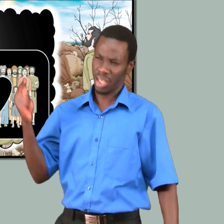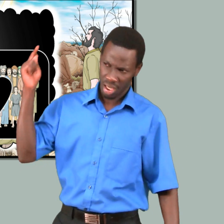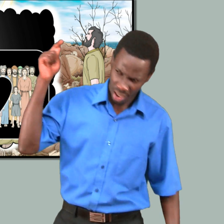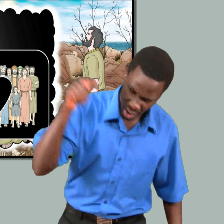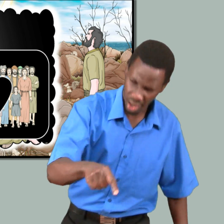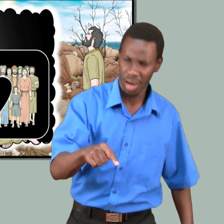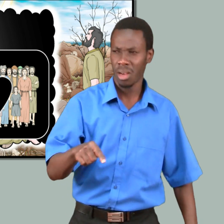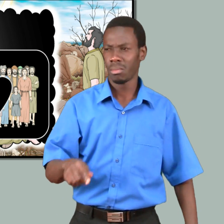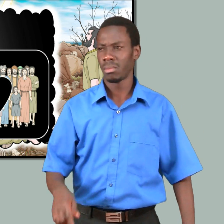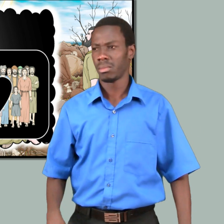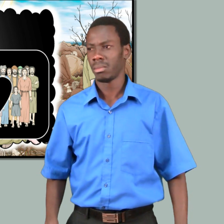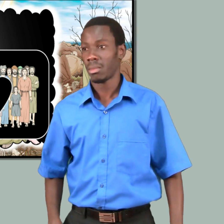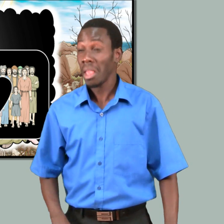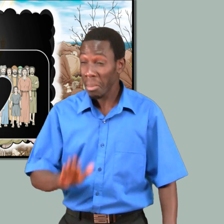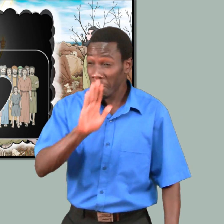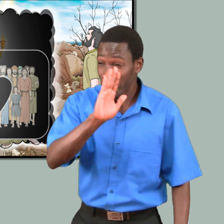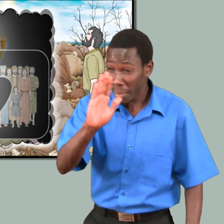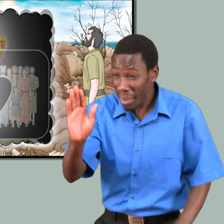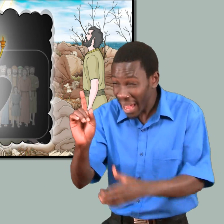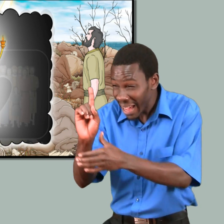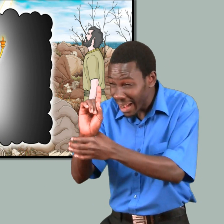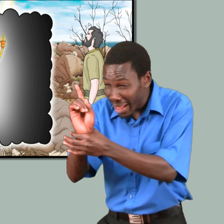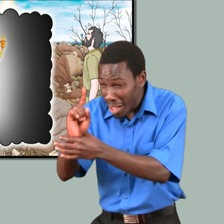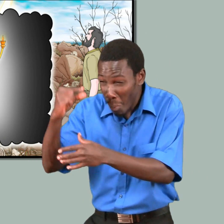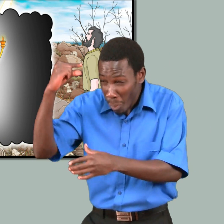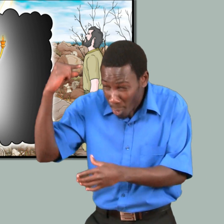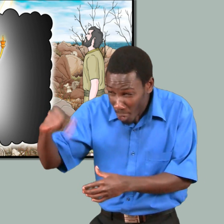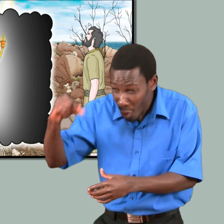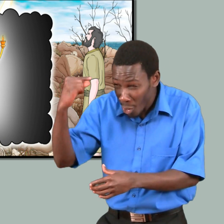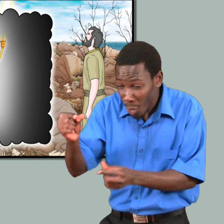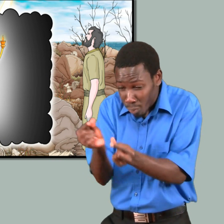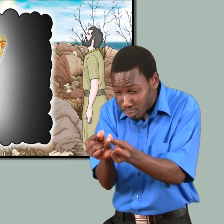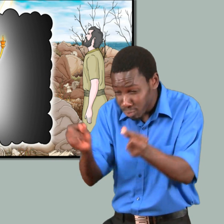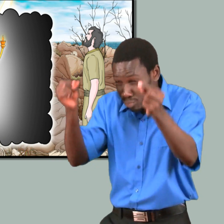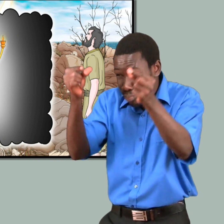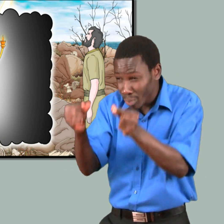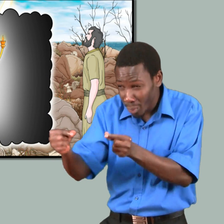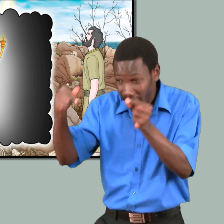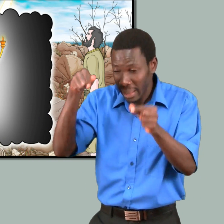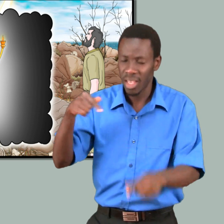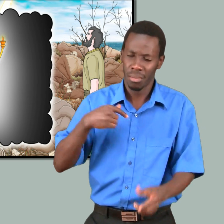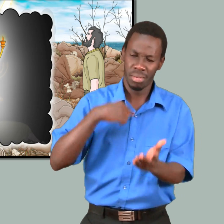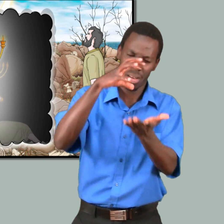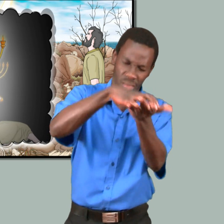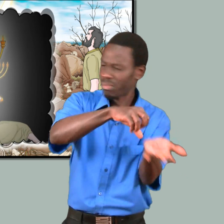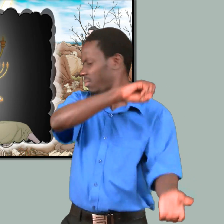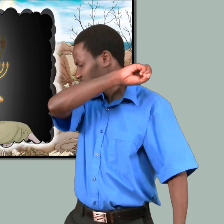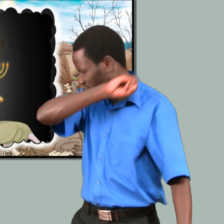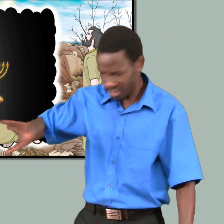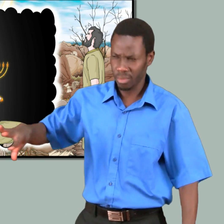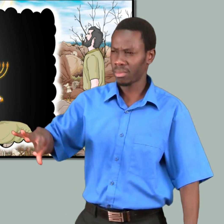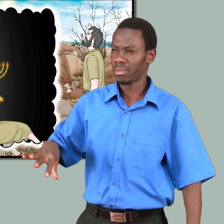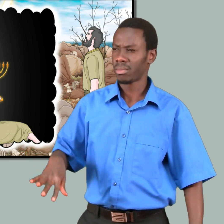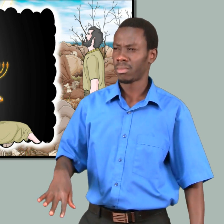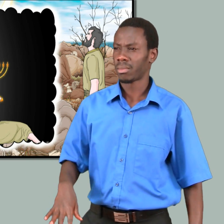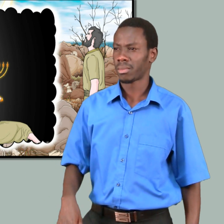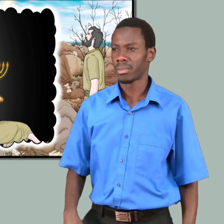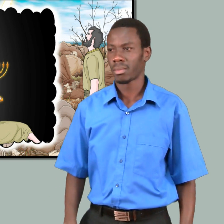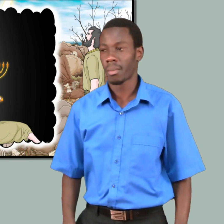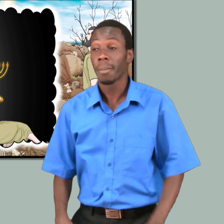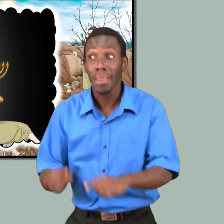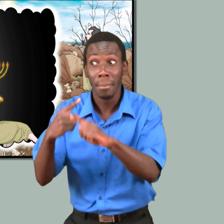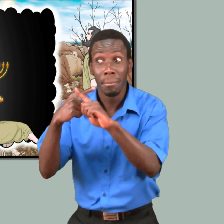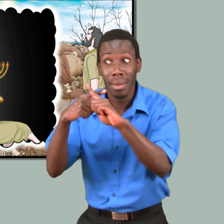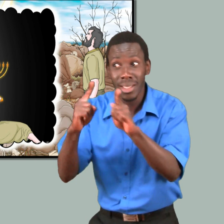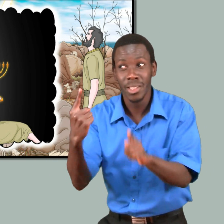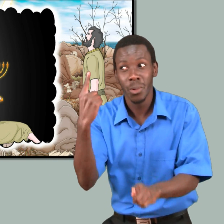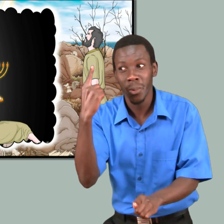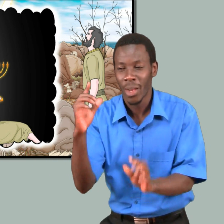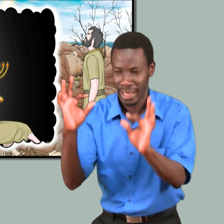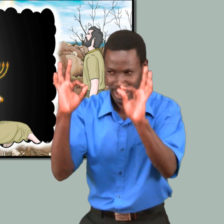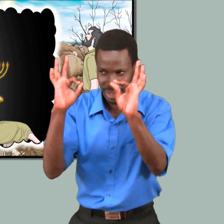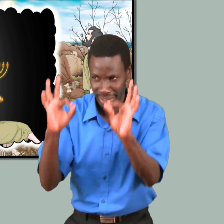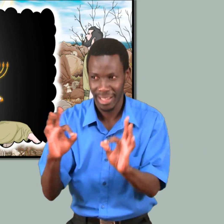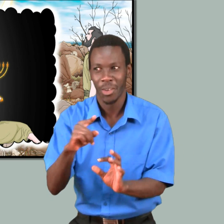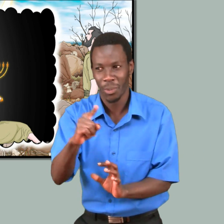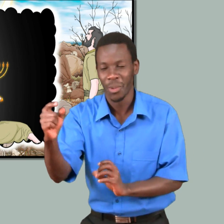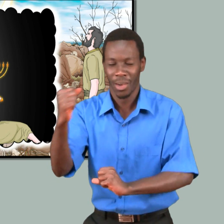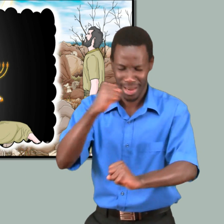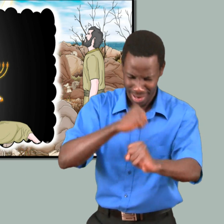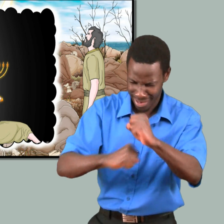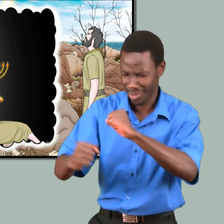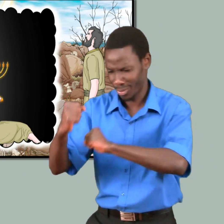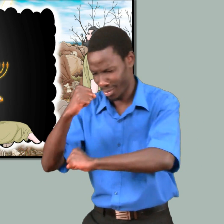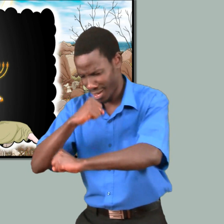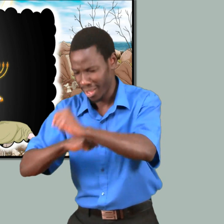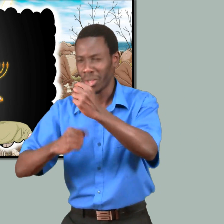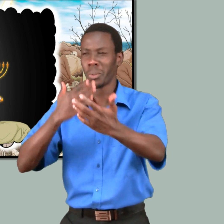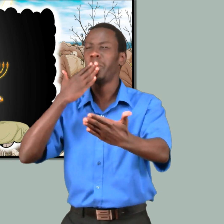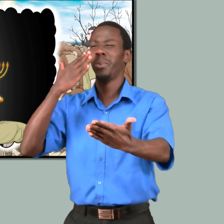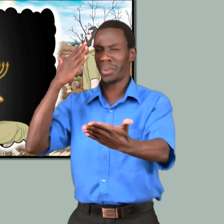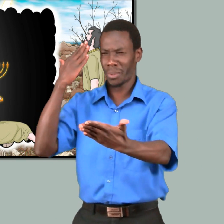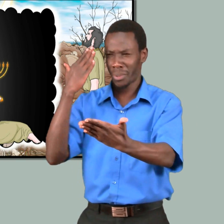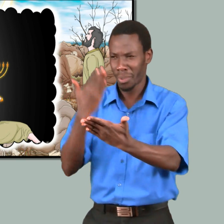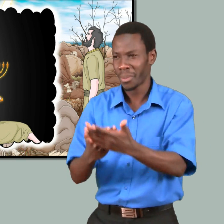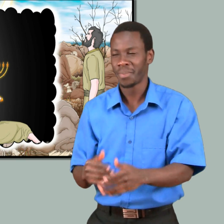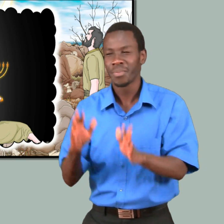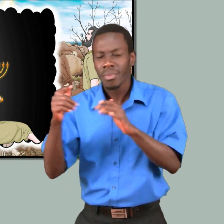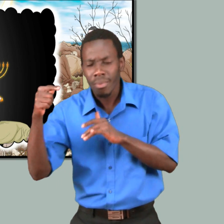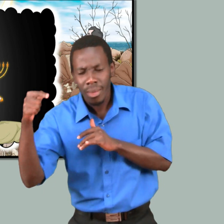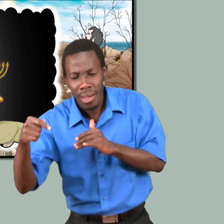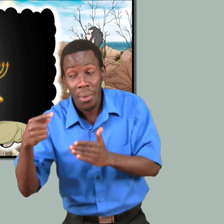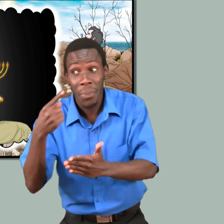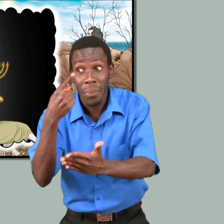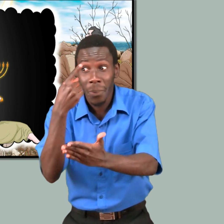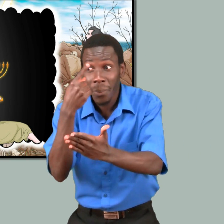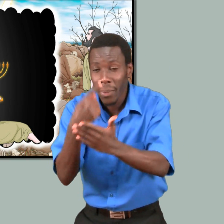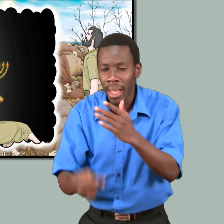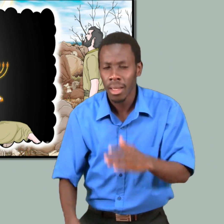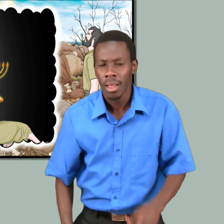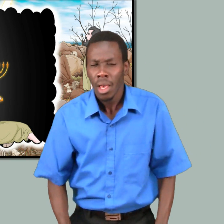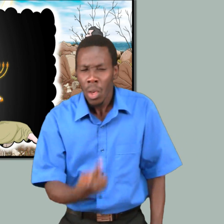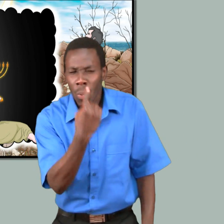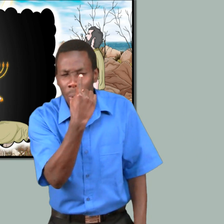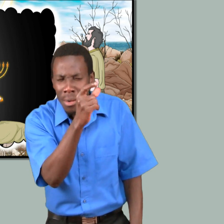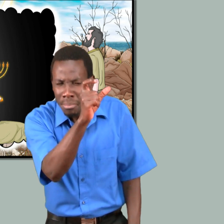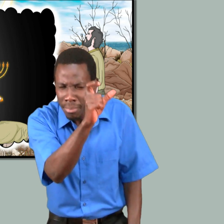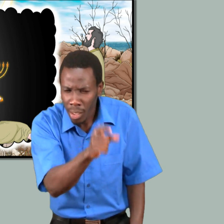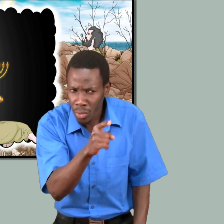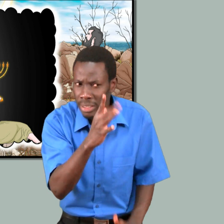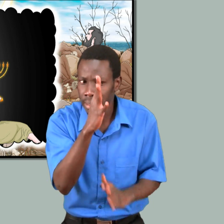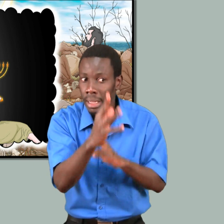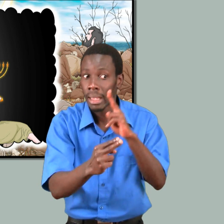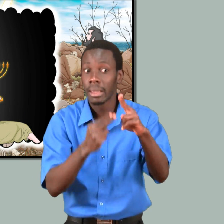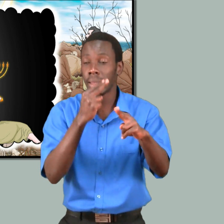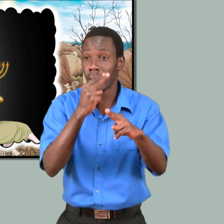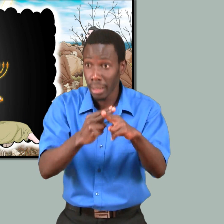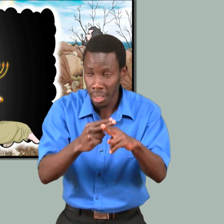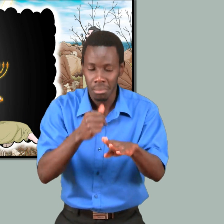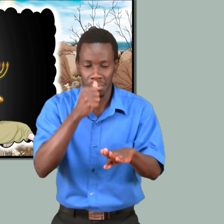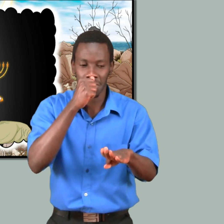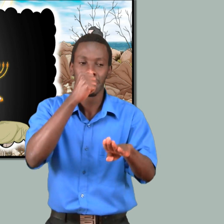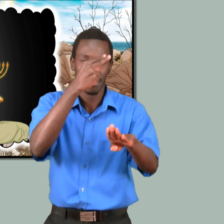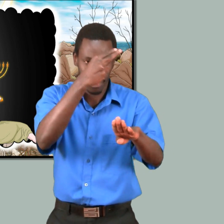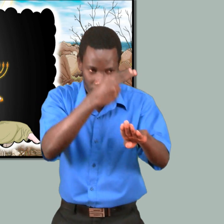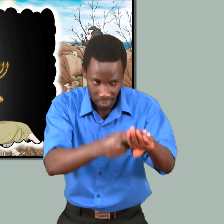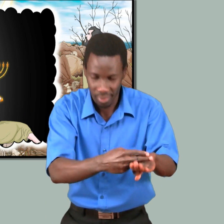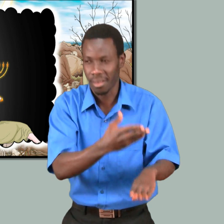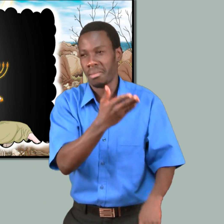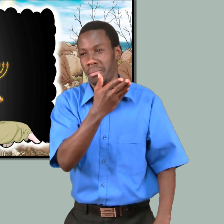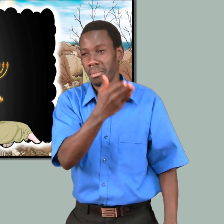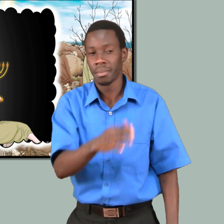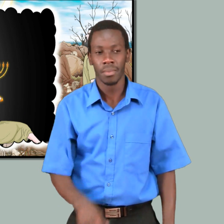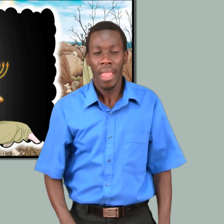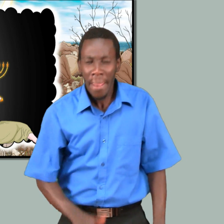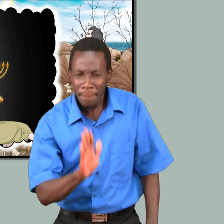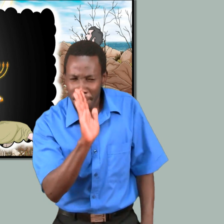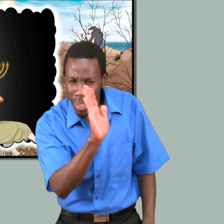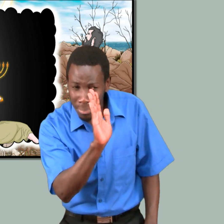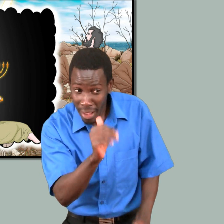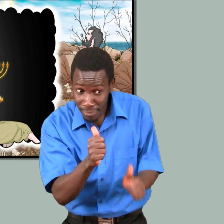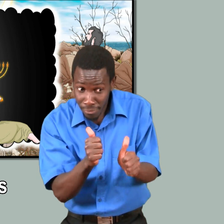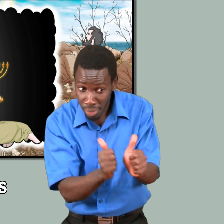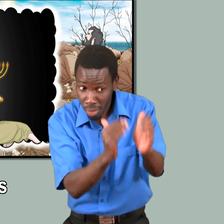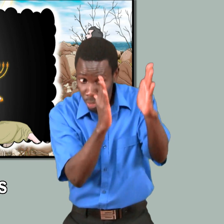But if you do not repent, I will come to you and remove your lampstand from its place.